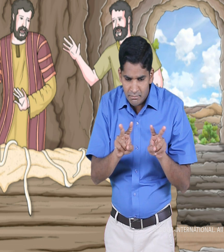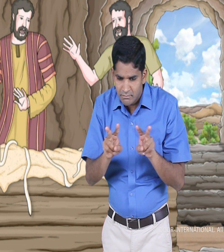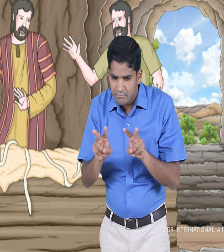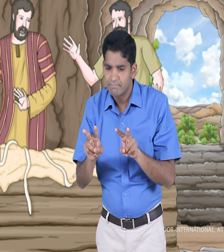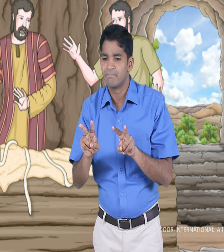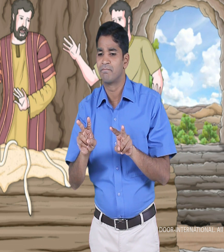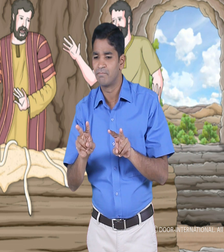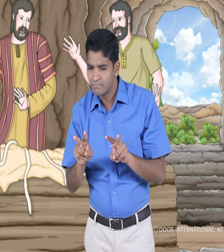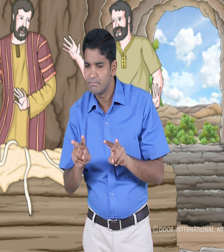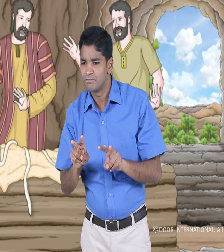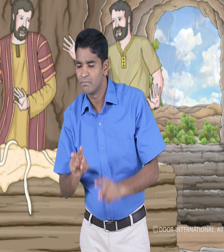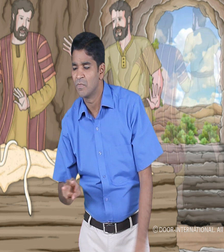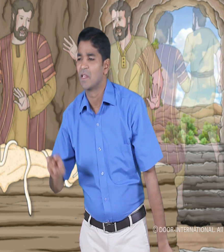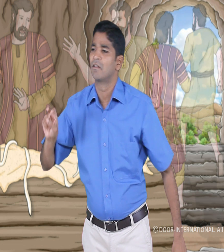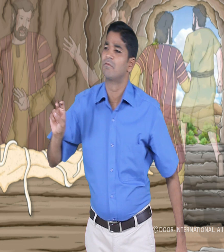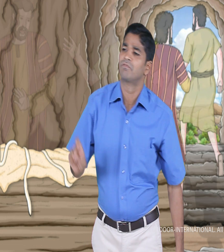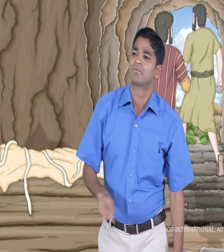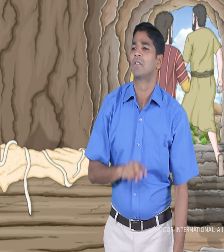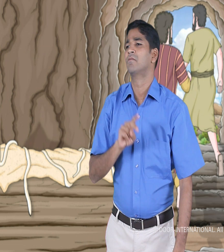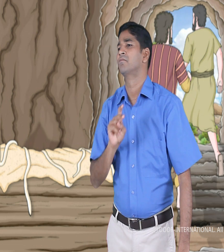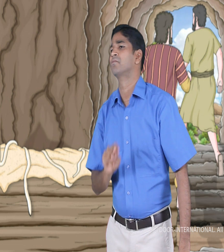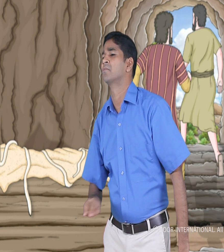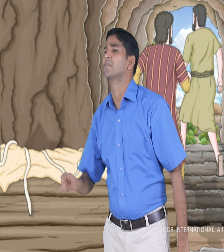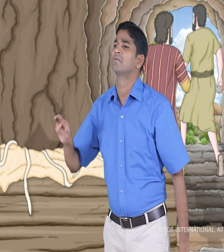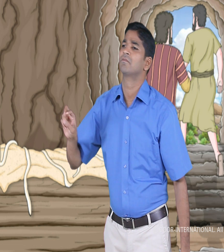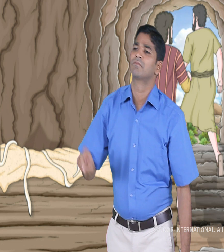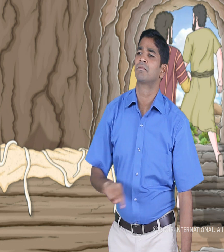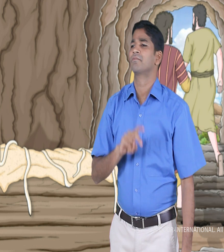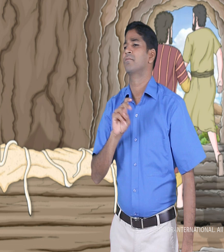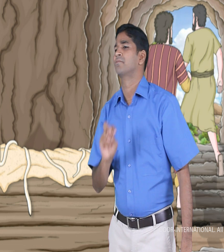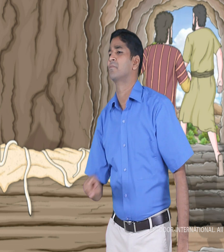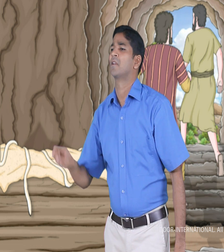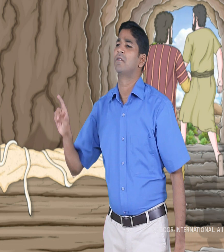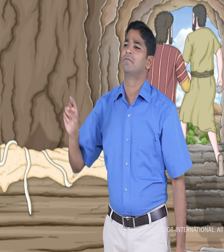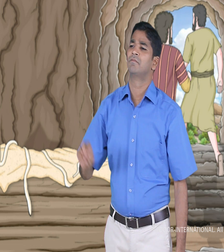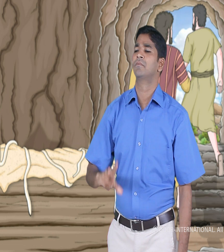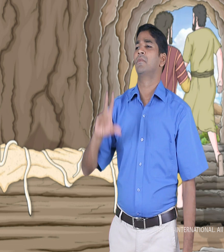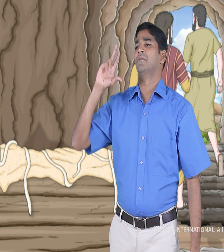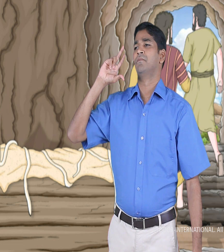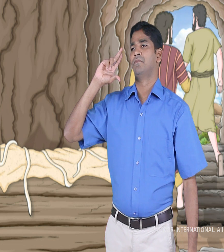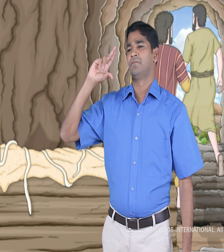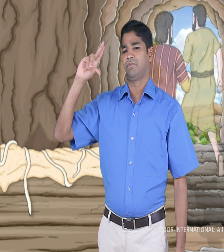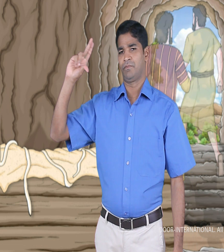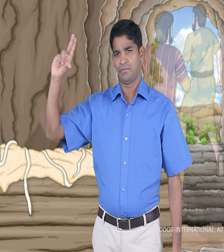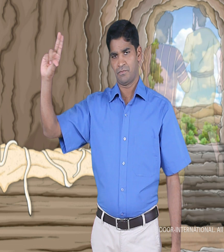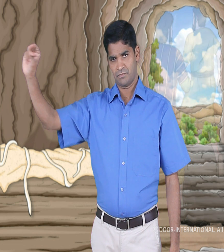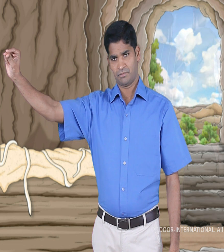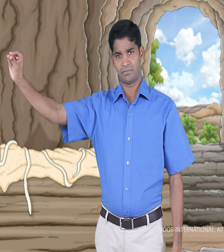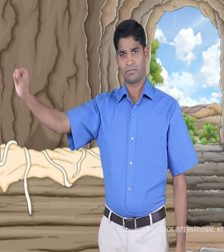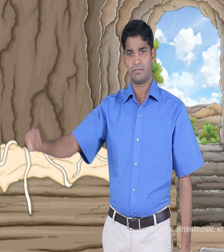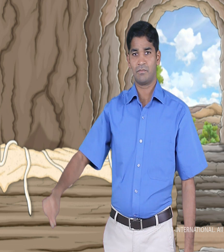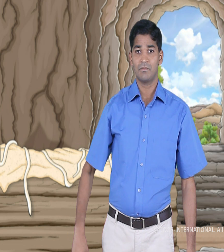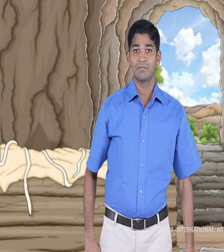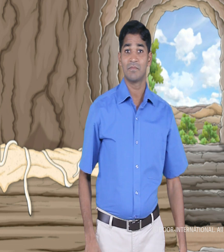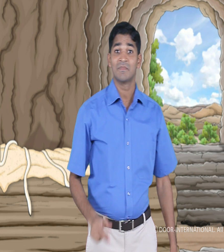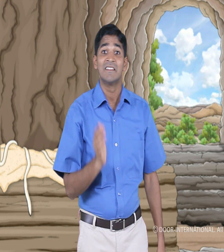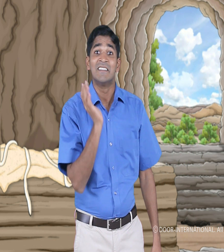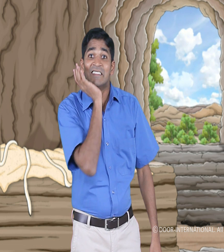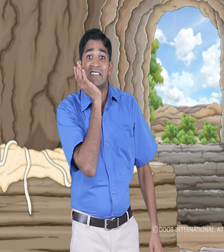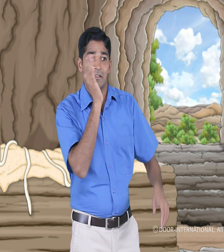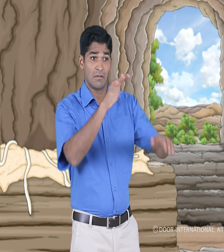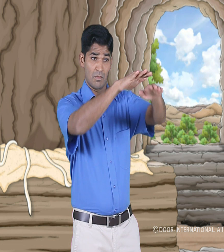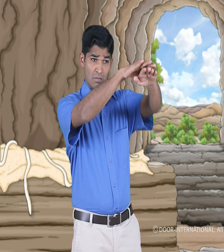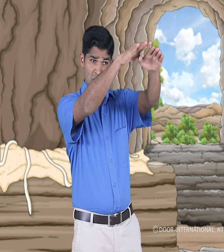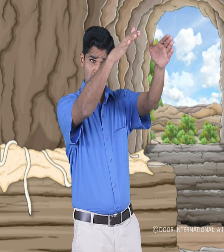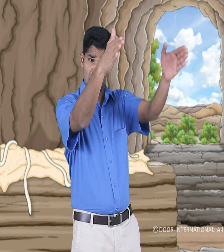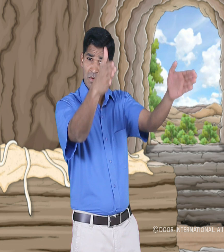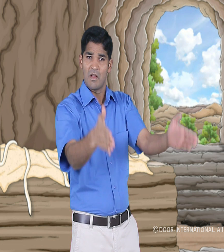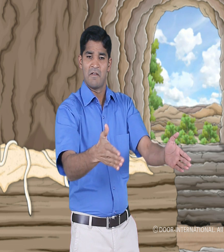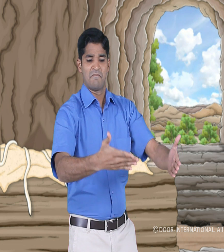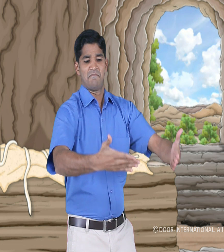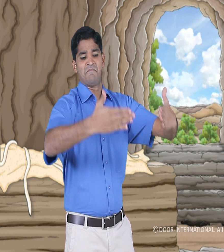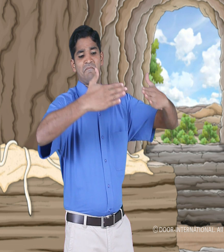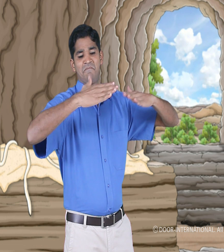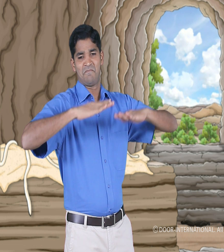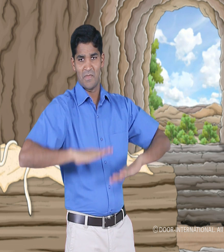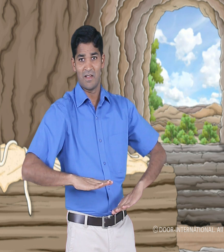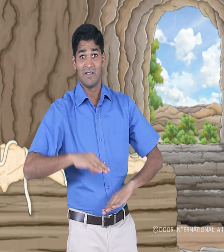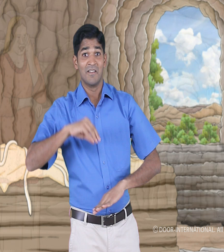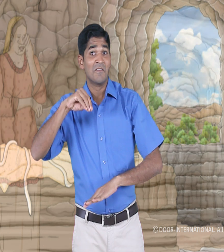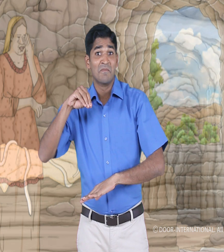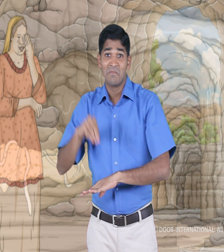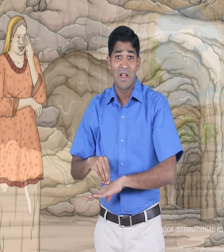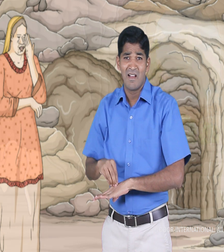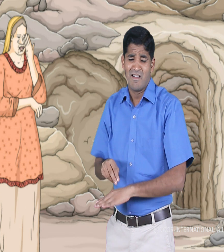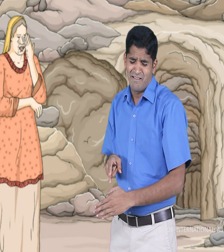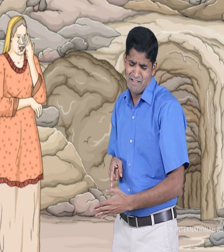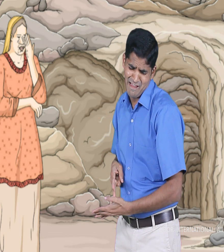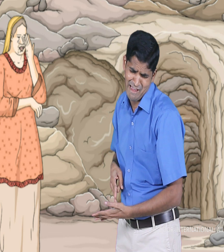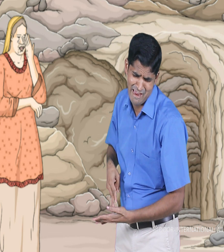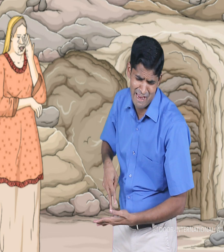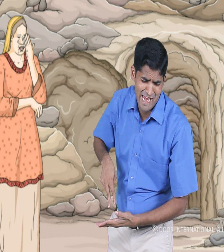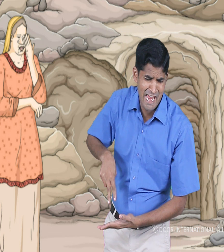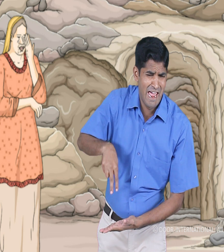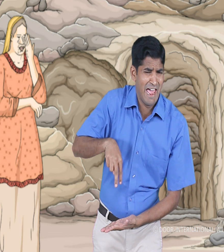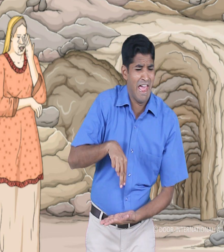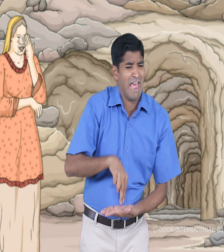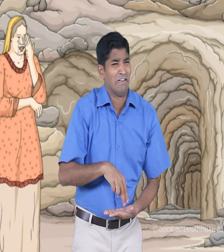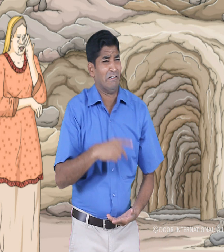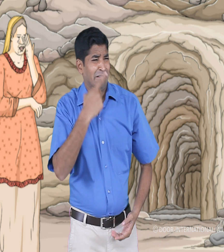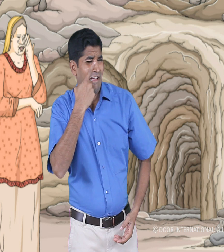Then the disciples returned to their homes.